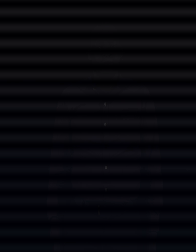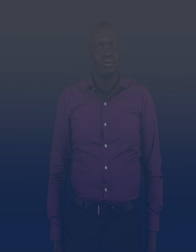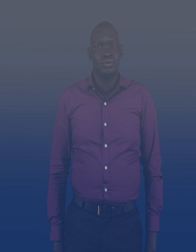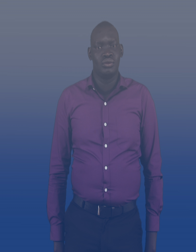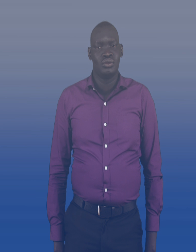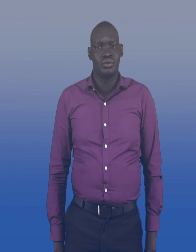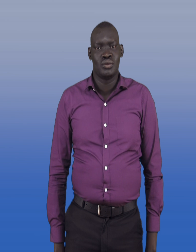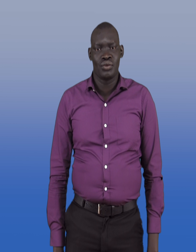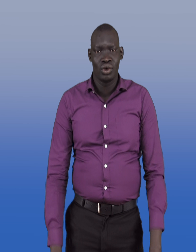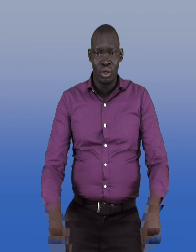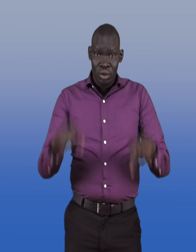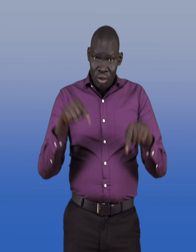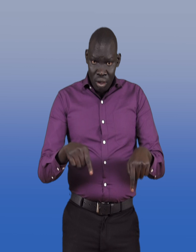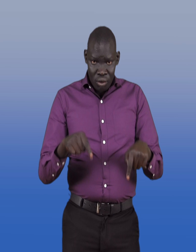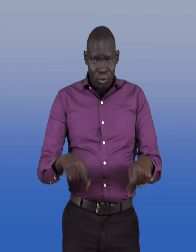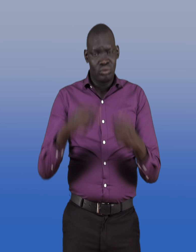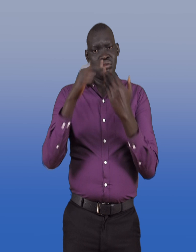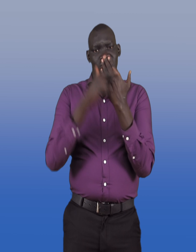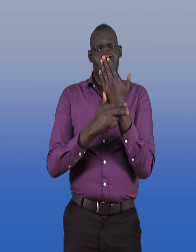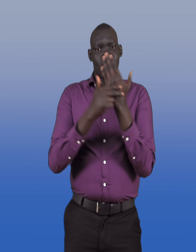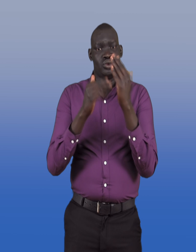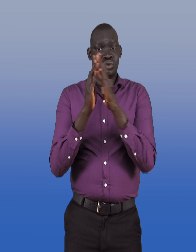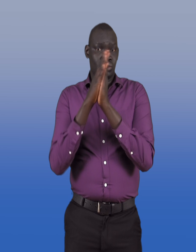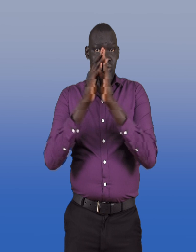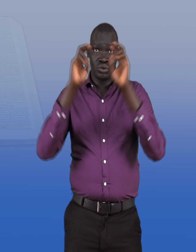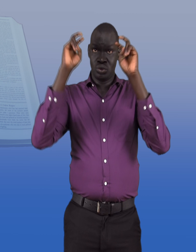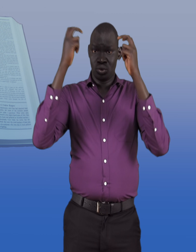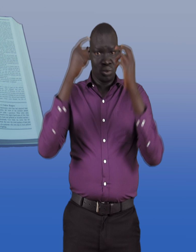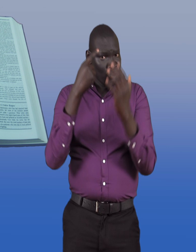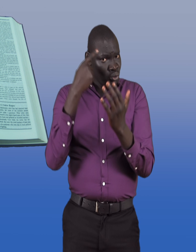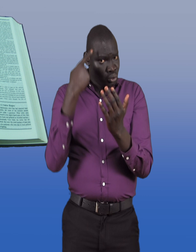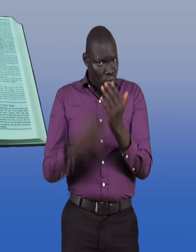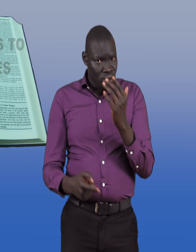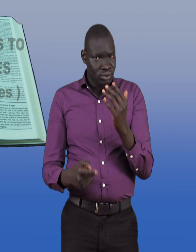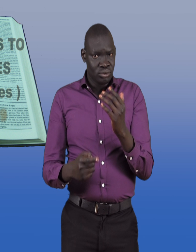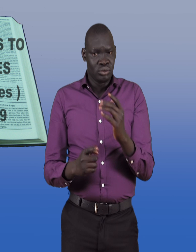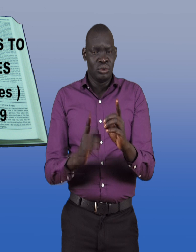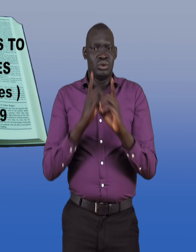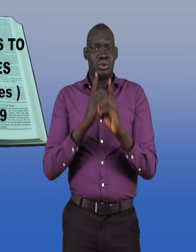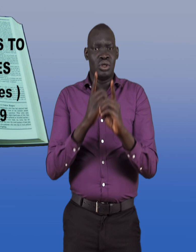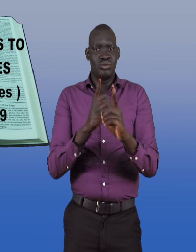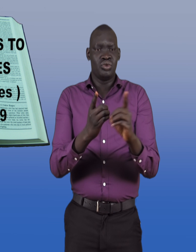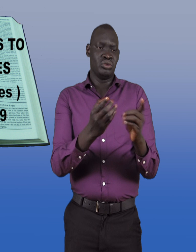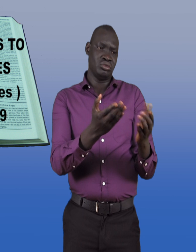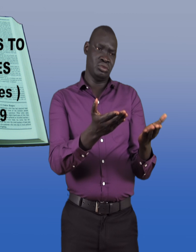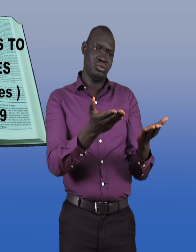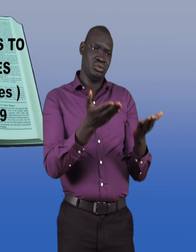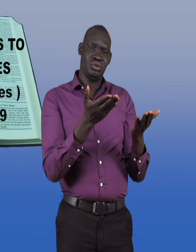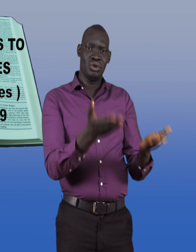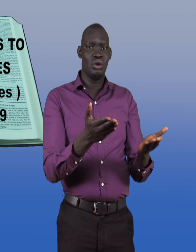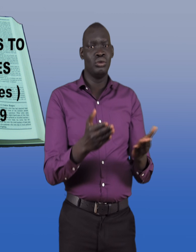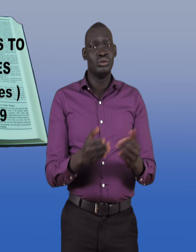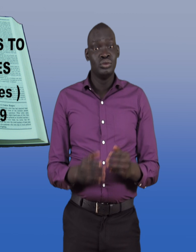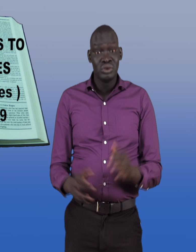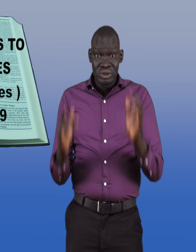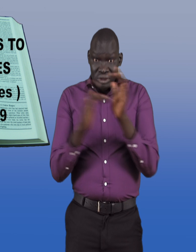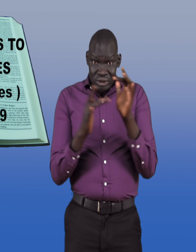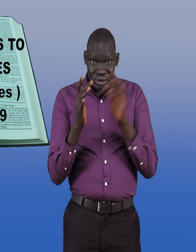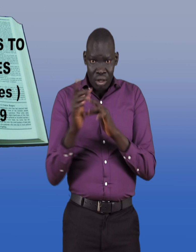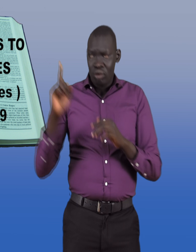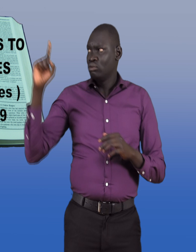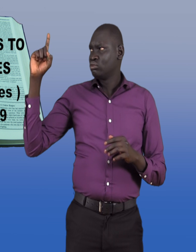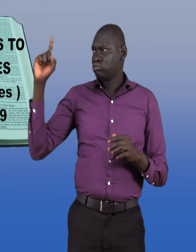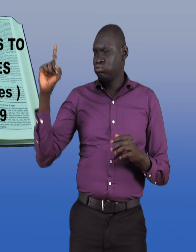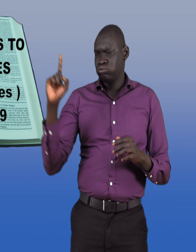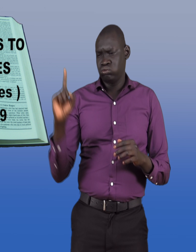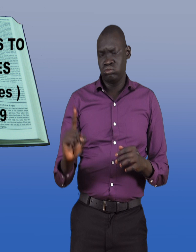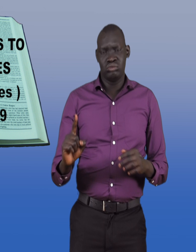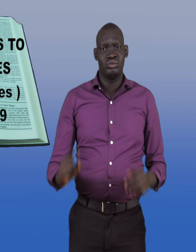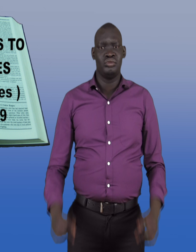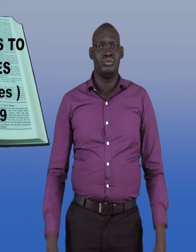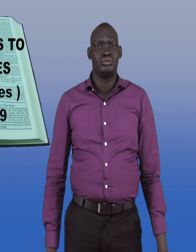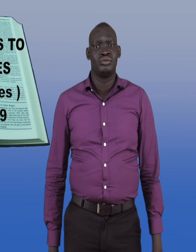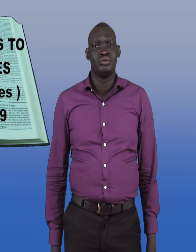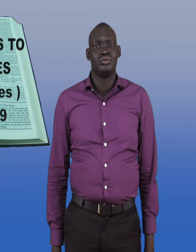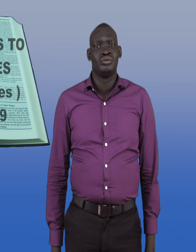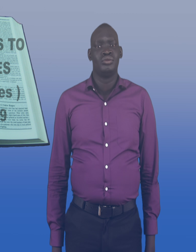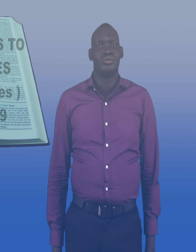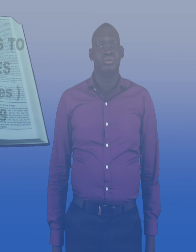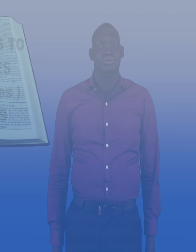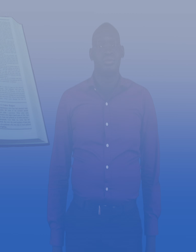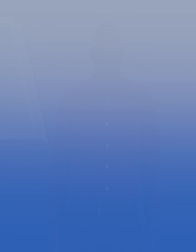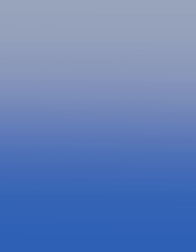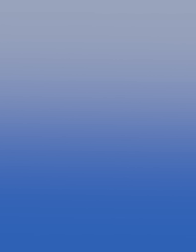Jesus appears to the disciples